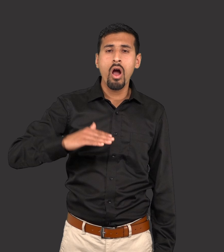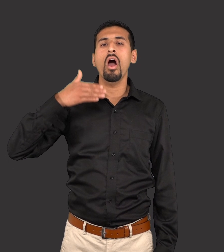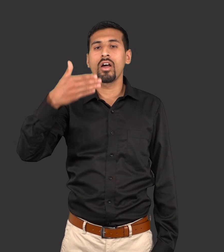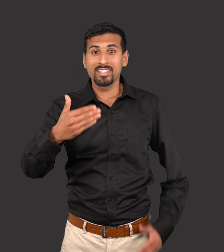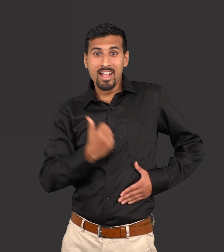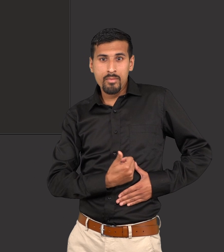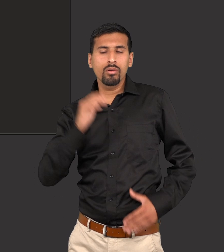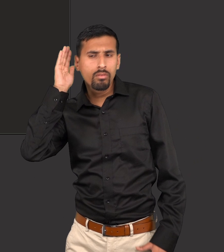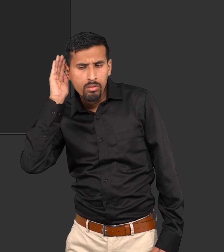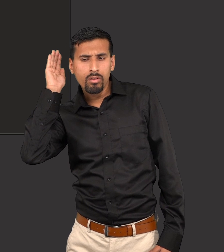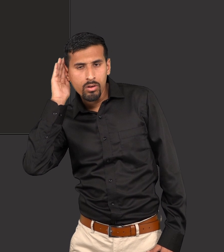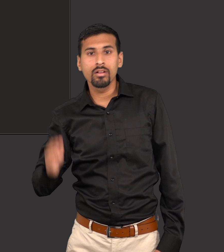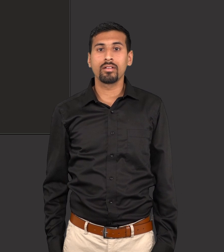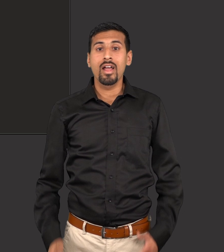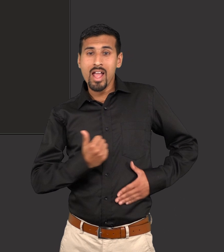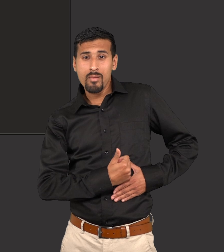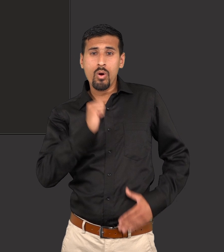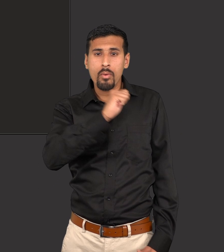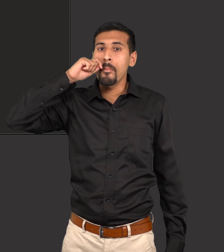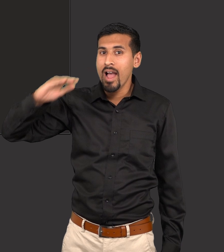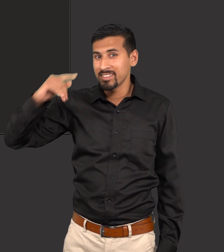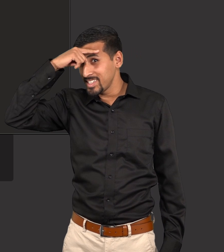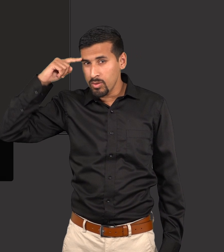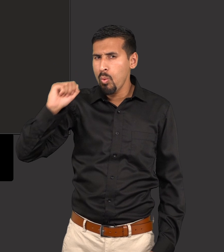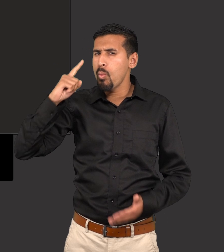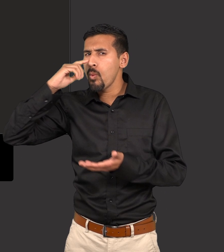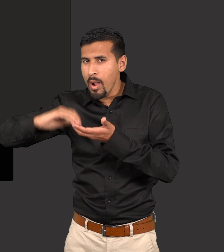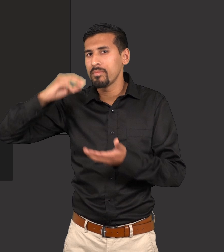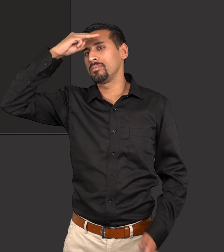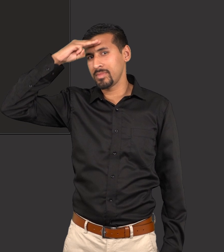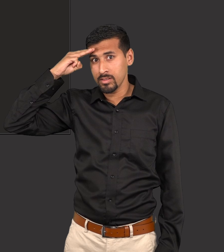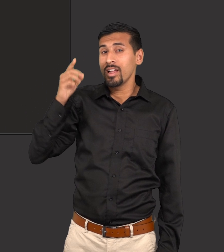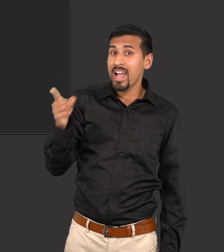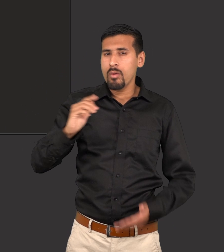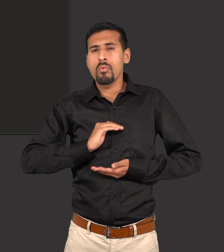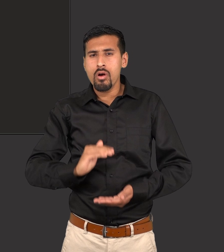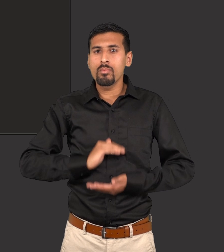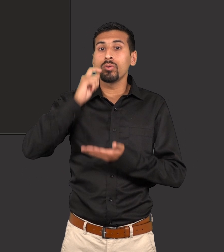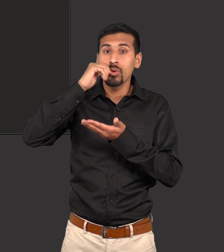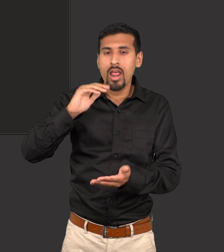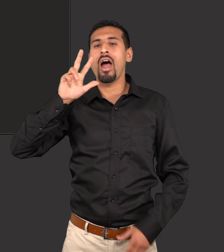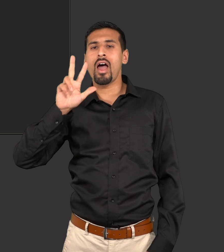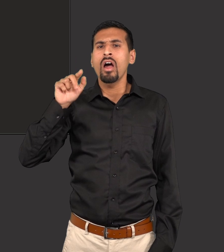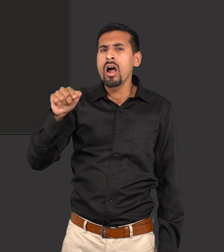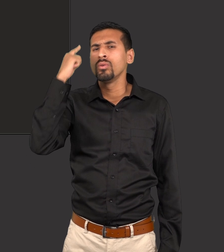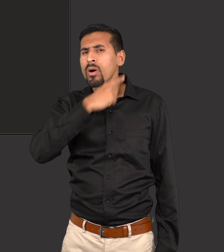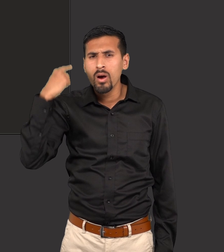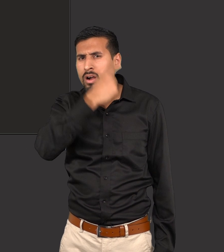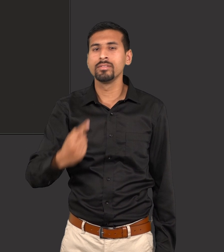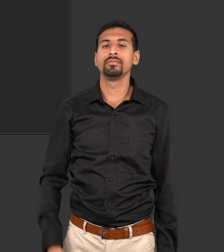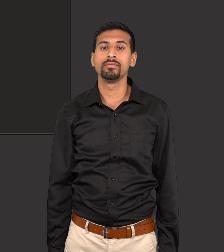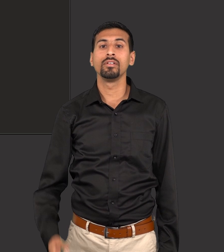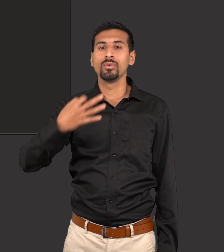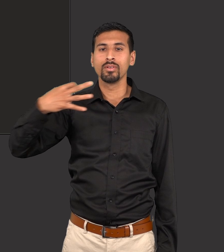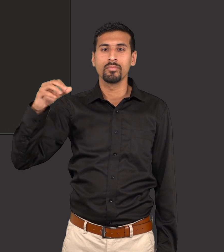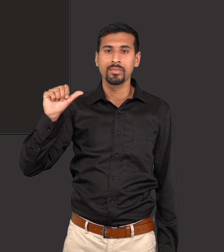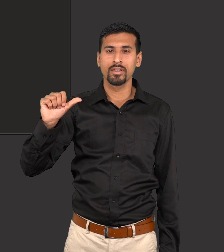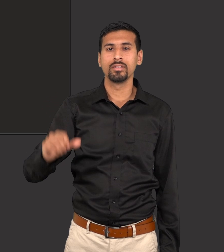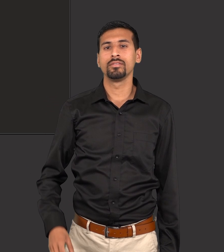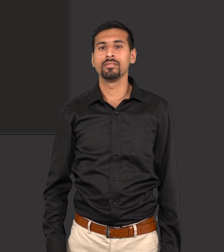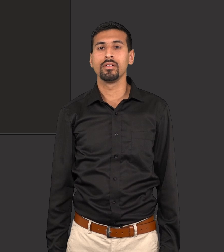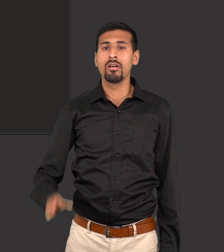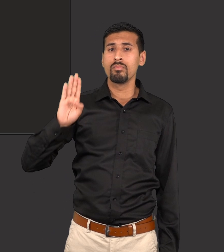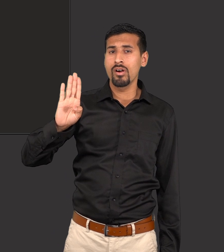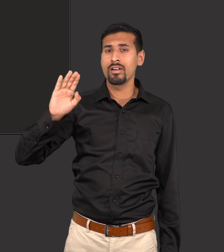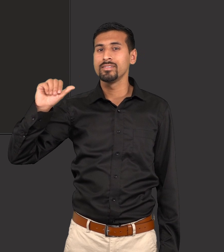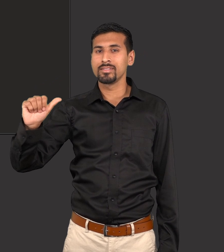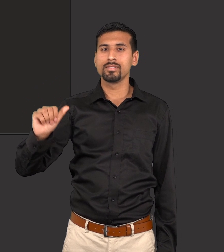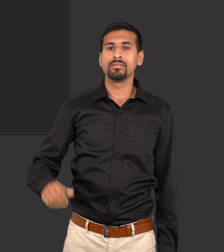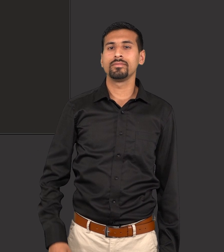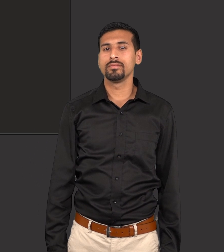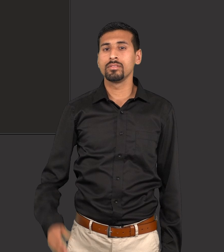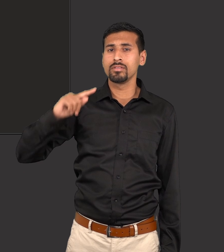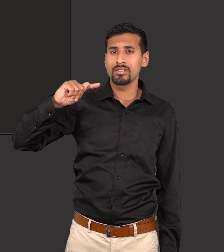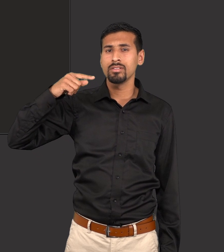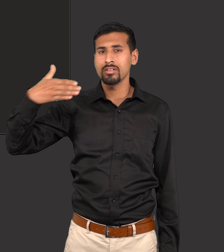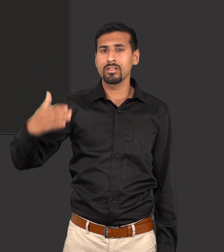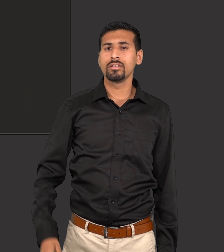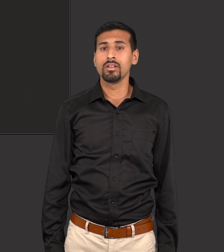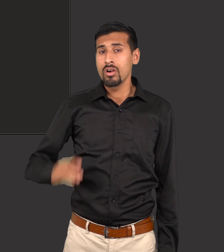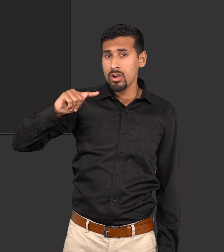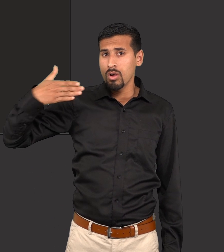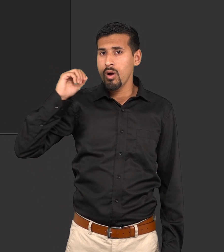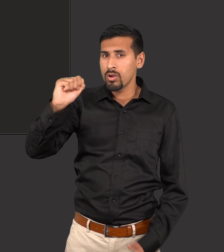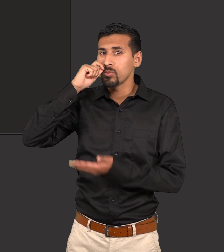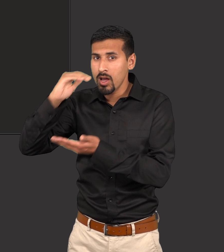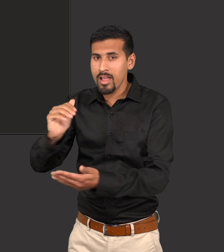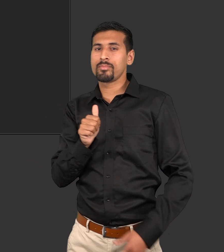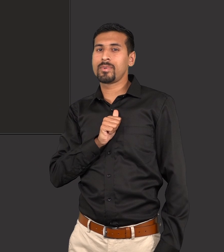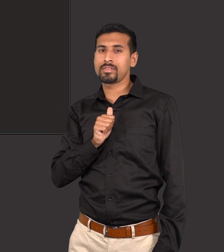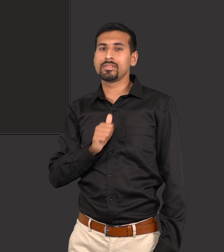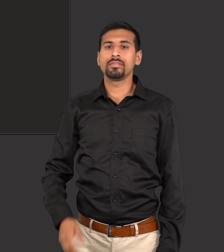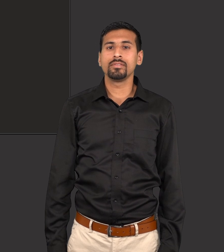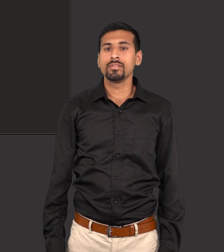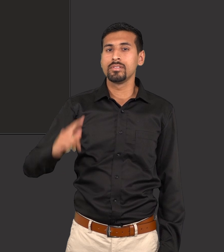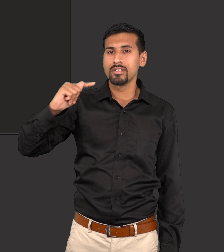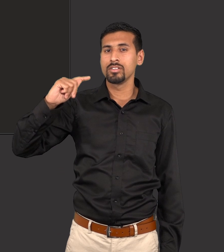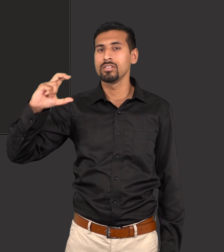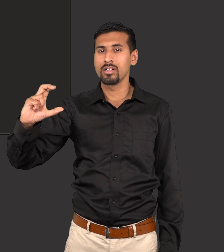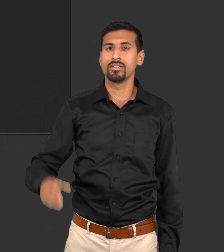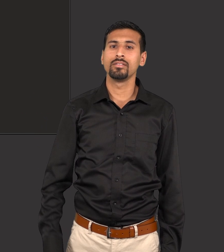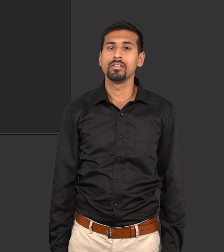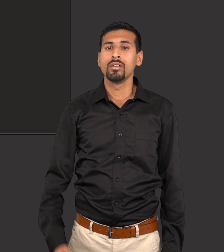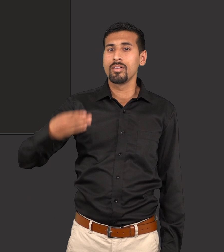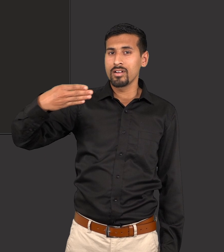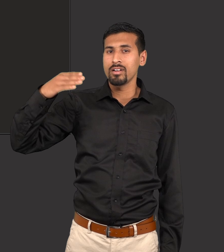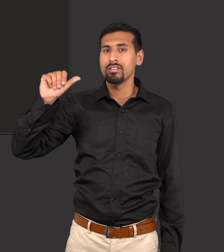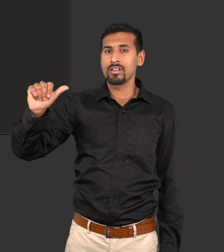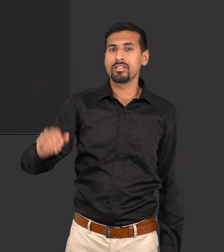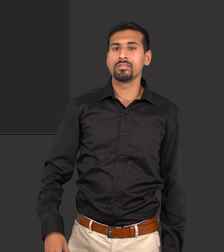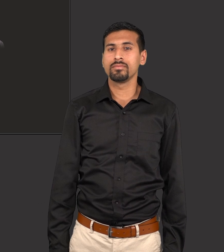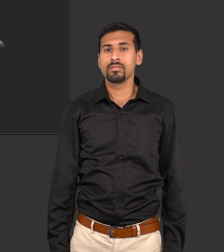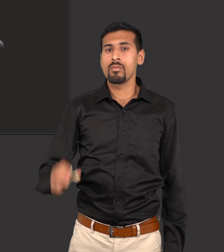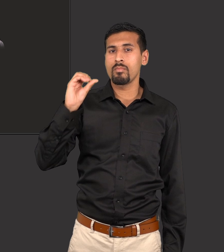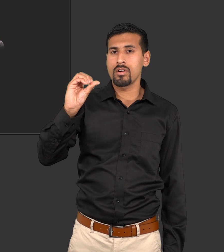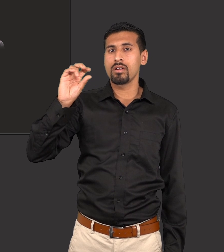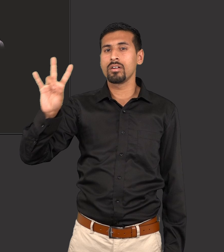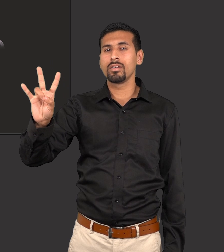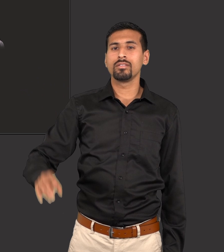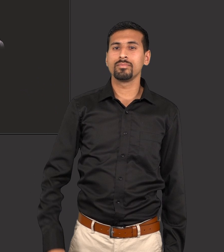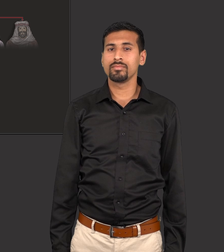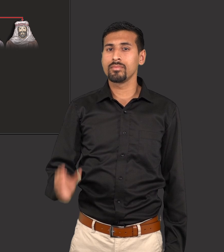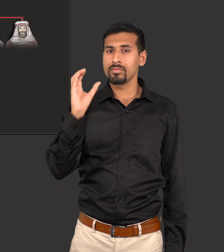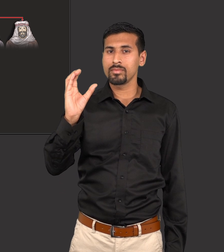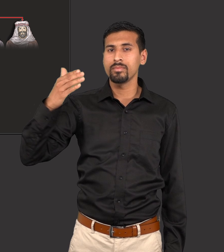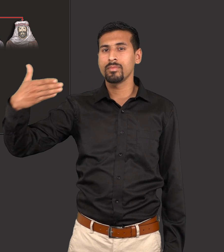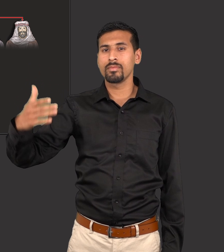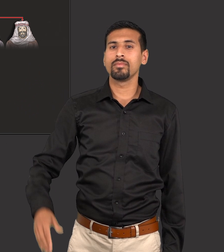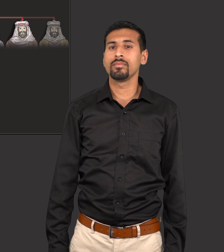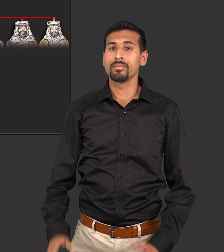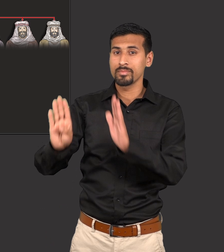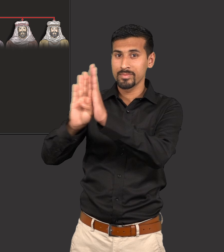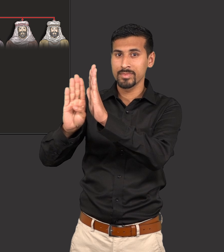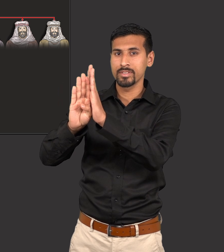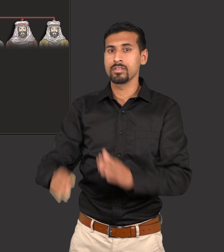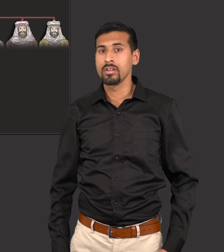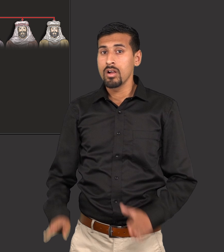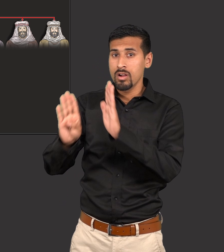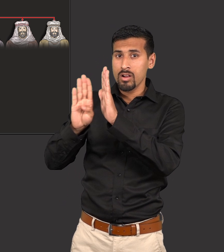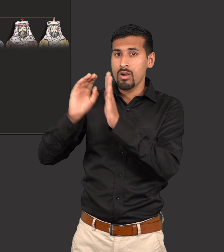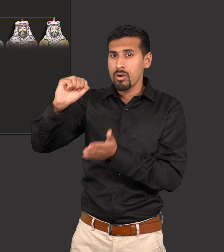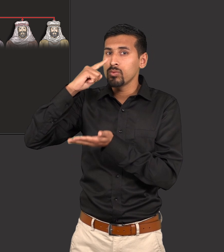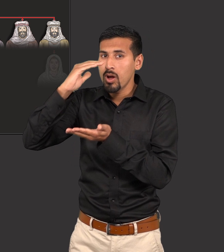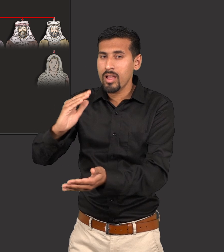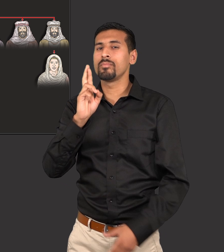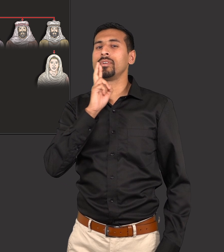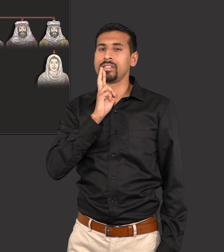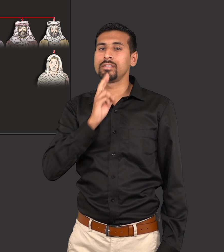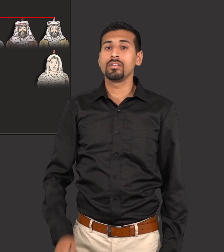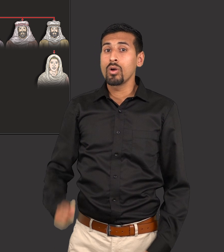Some time later, Abraham was told, “Milcah has also borne sons to your brother Nahor: Uz the firstborn, his brother Buz, Kemuel (the father of Aram), Chesed, Hazo, Pildash, Jidlaph, and Bethuel.”